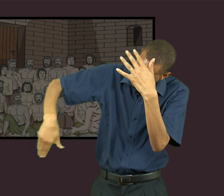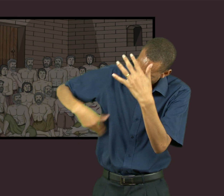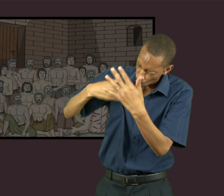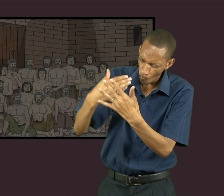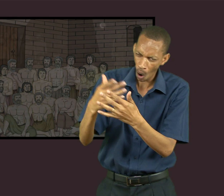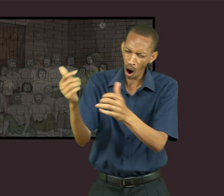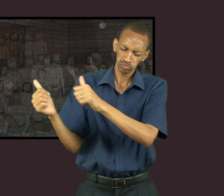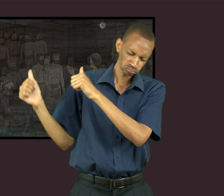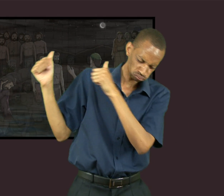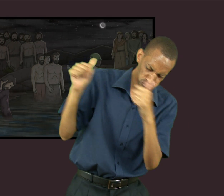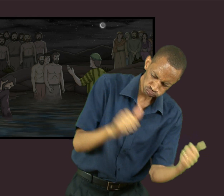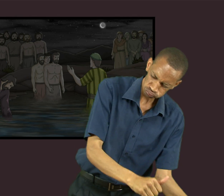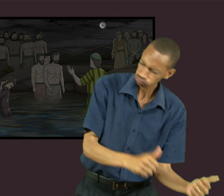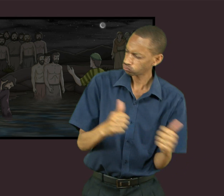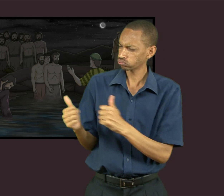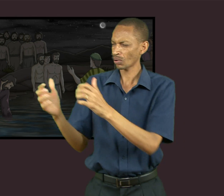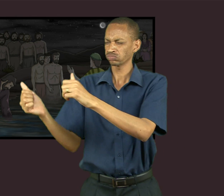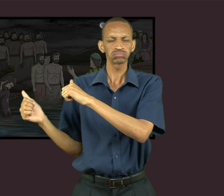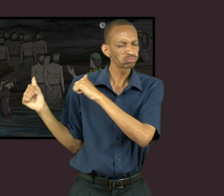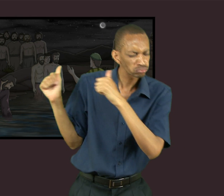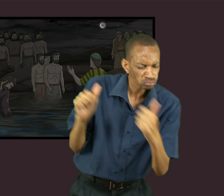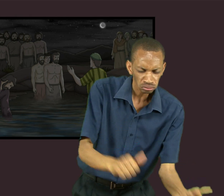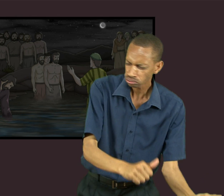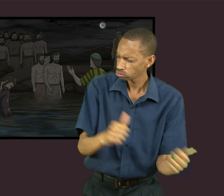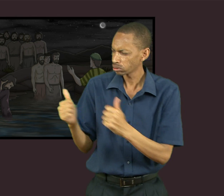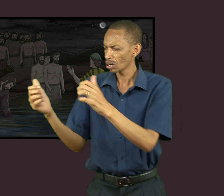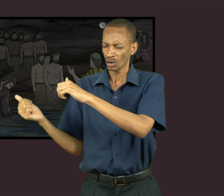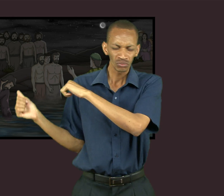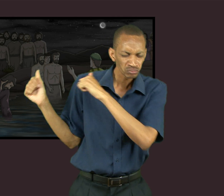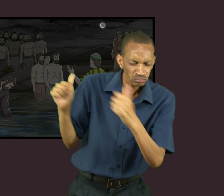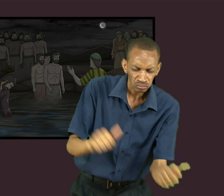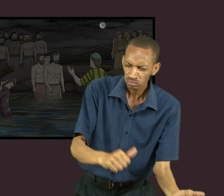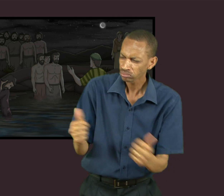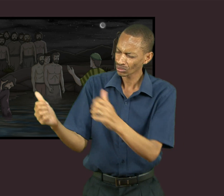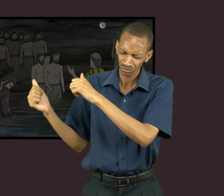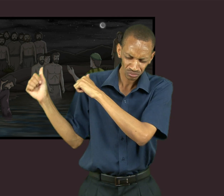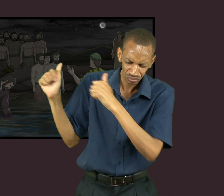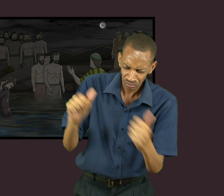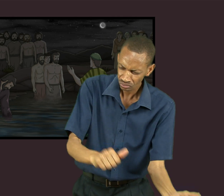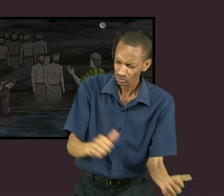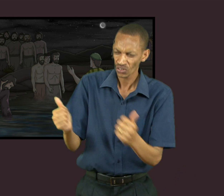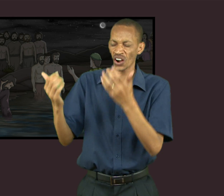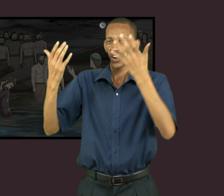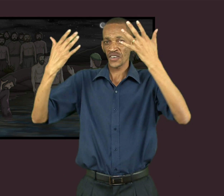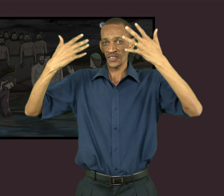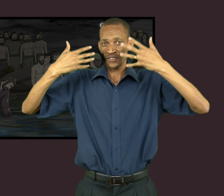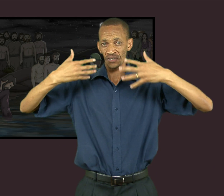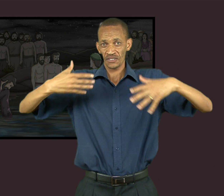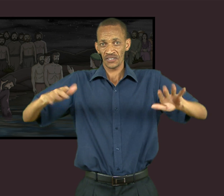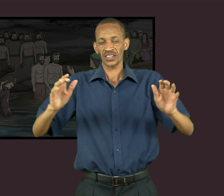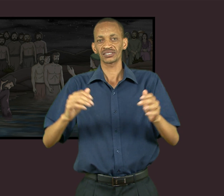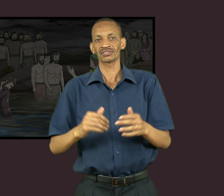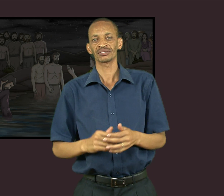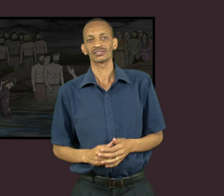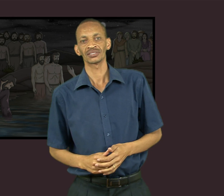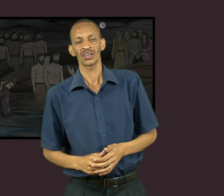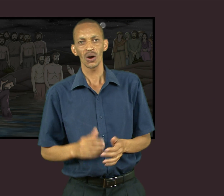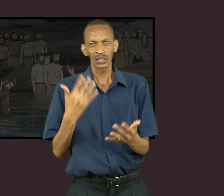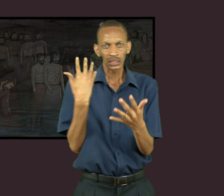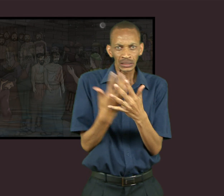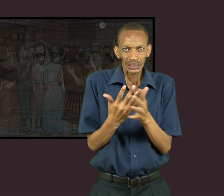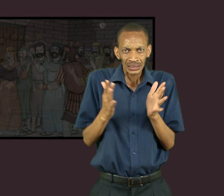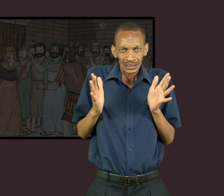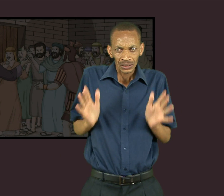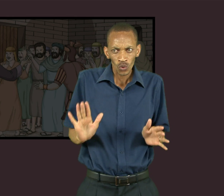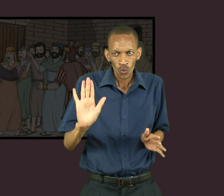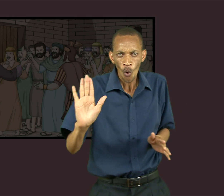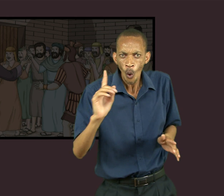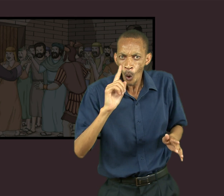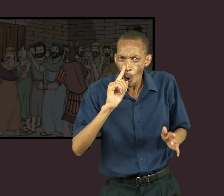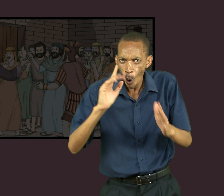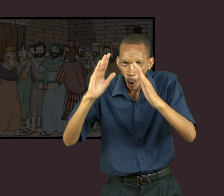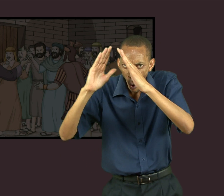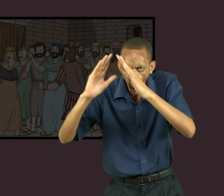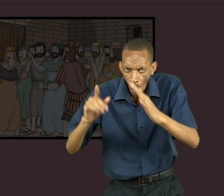And without delay, he and all his household were baptized.